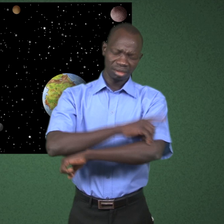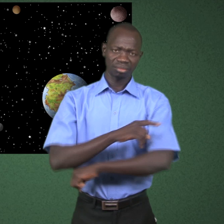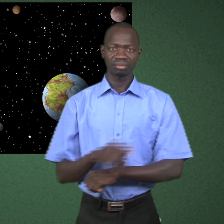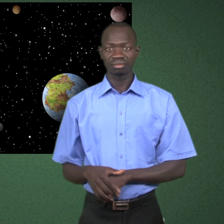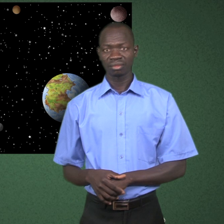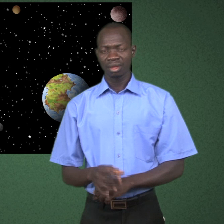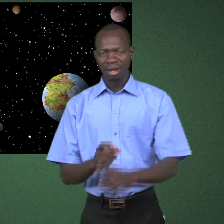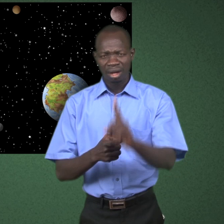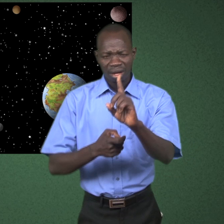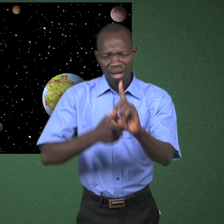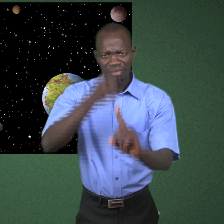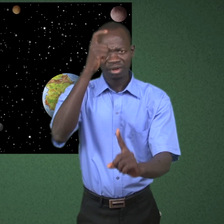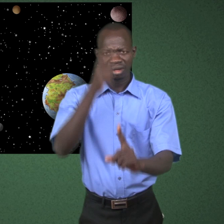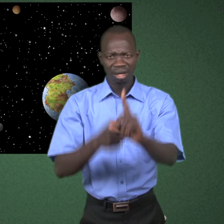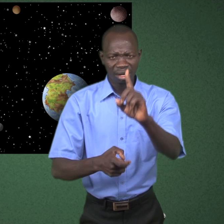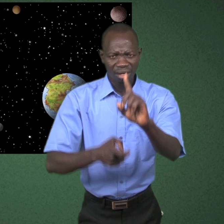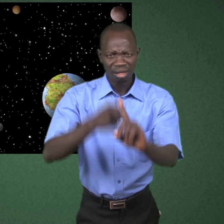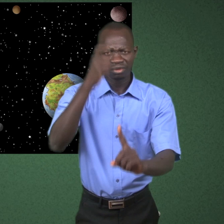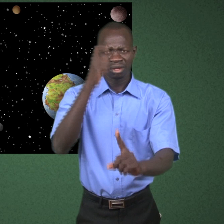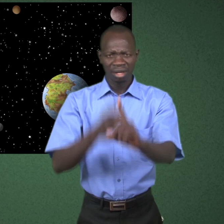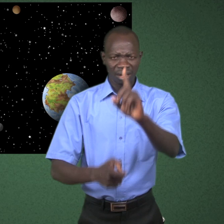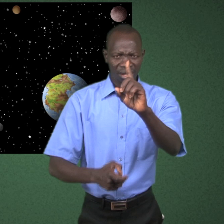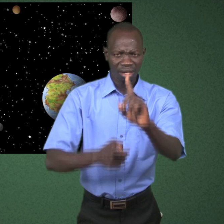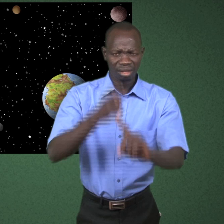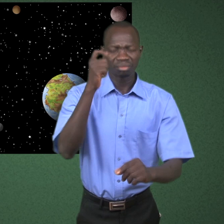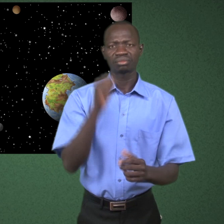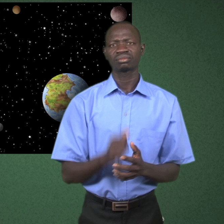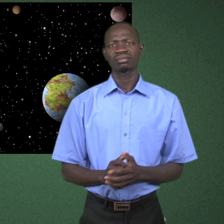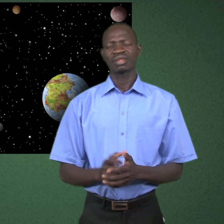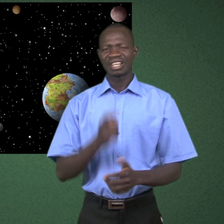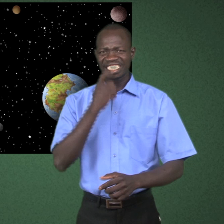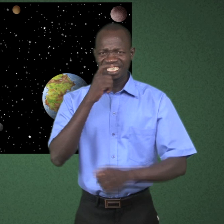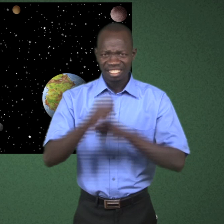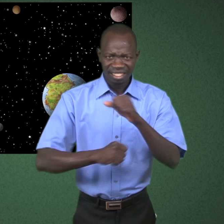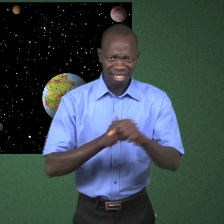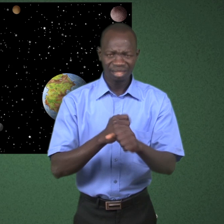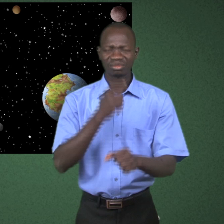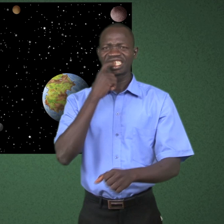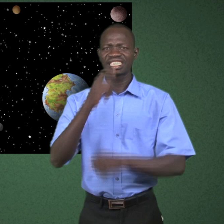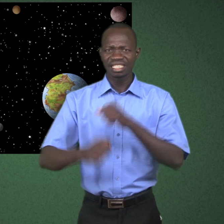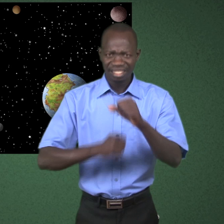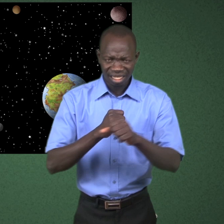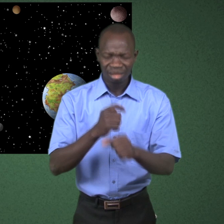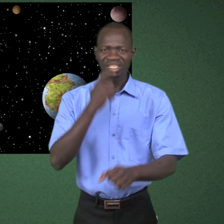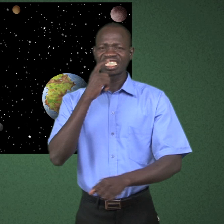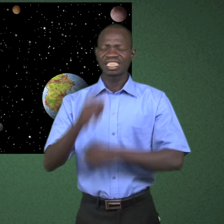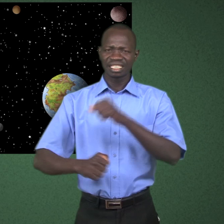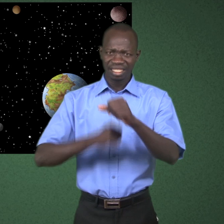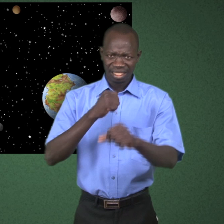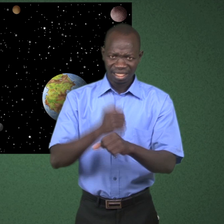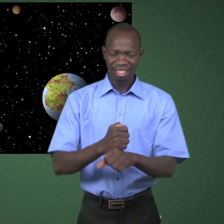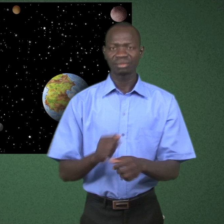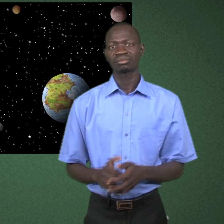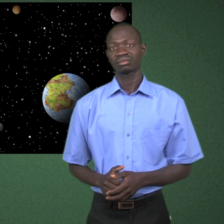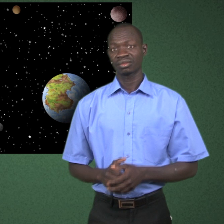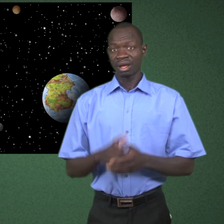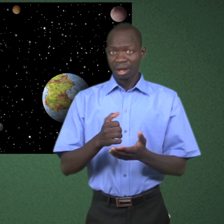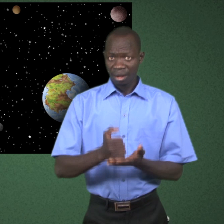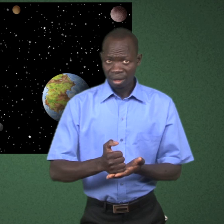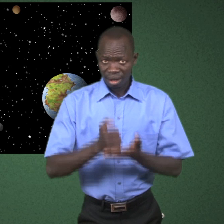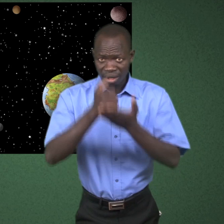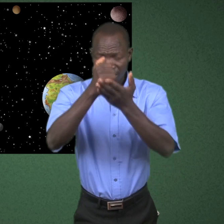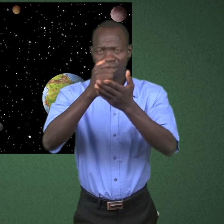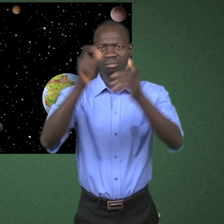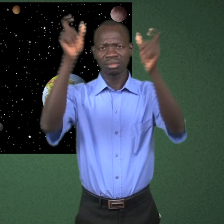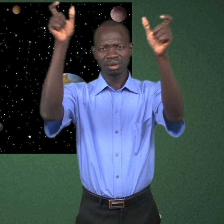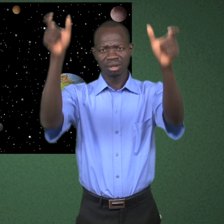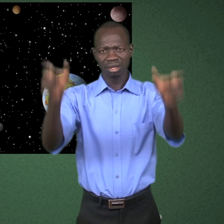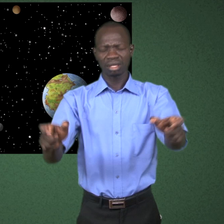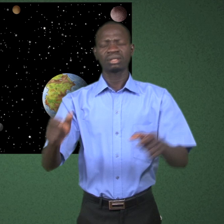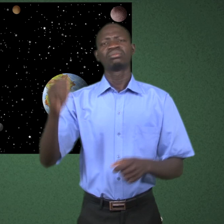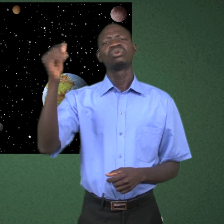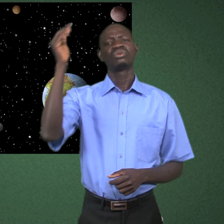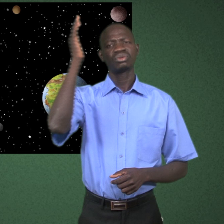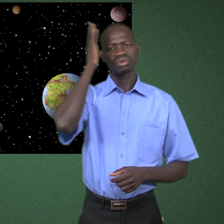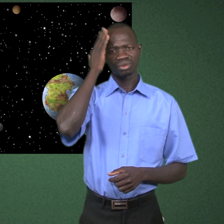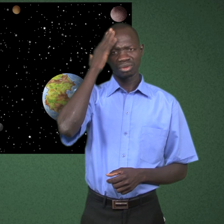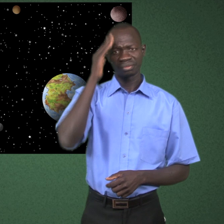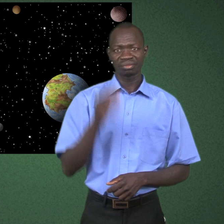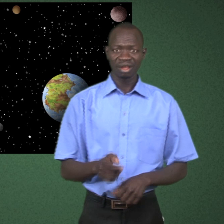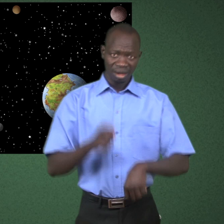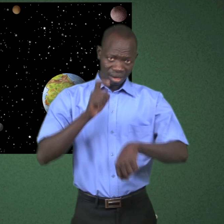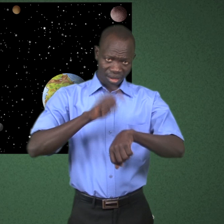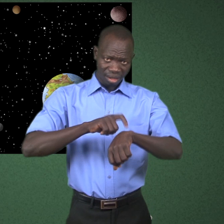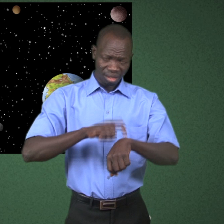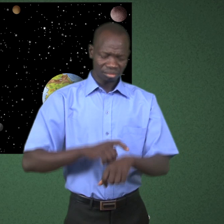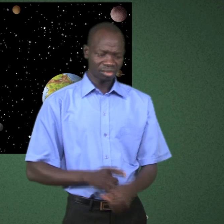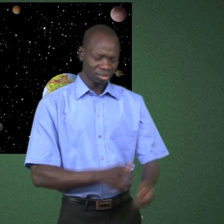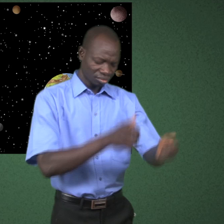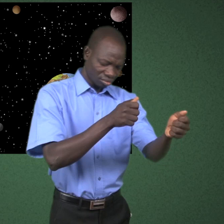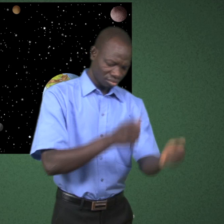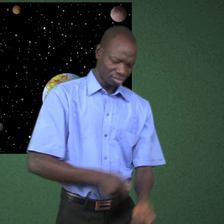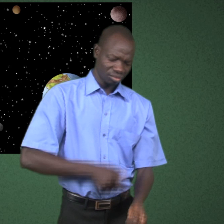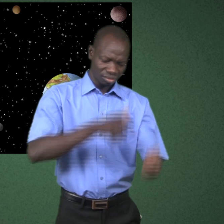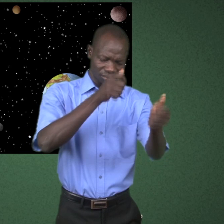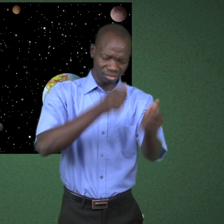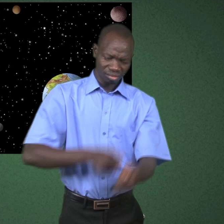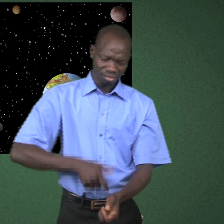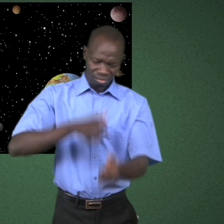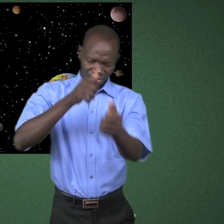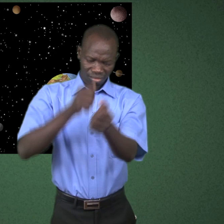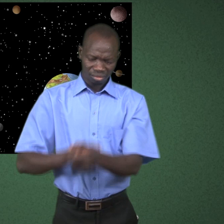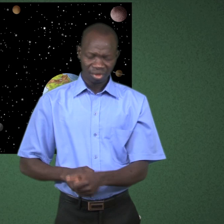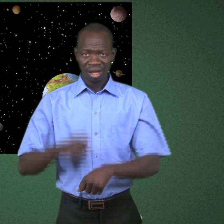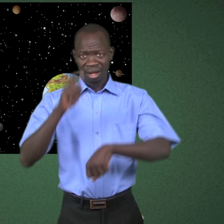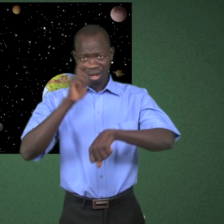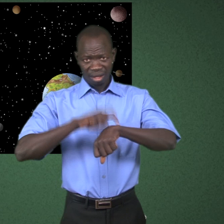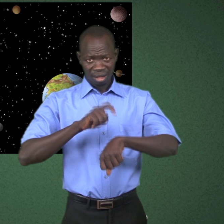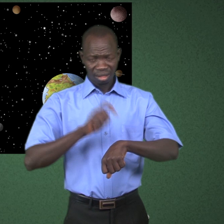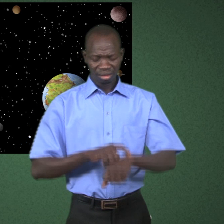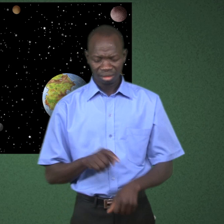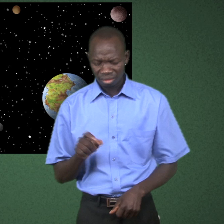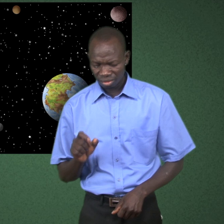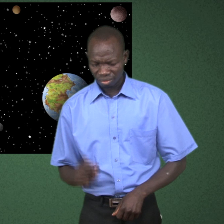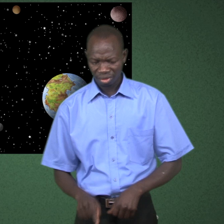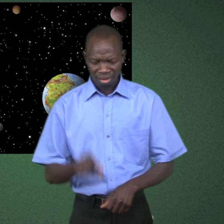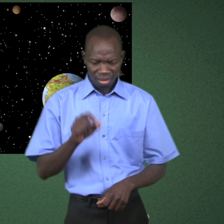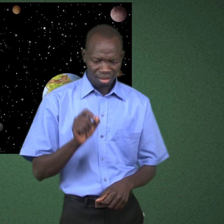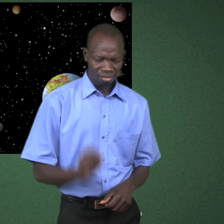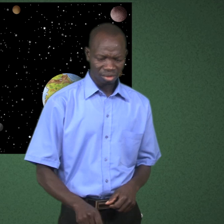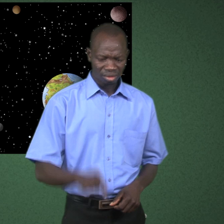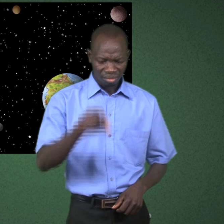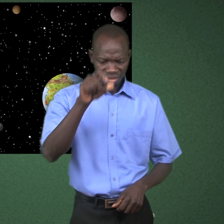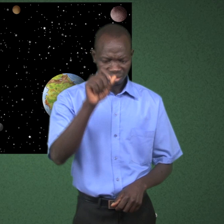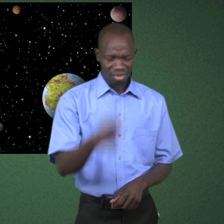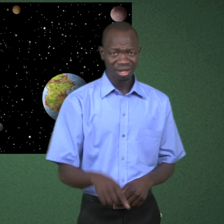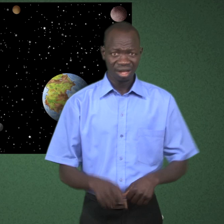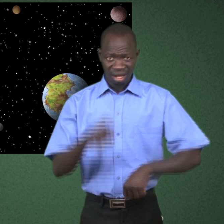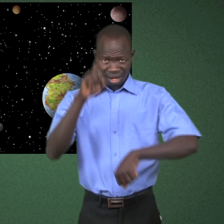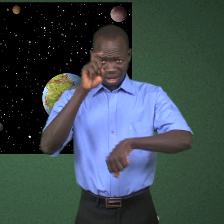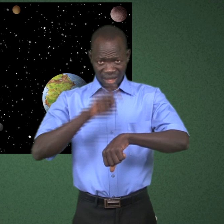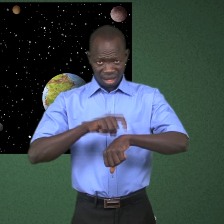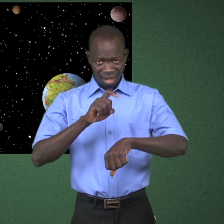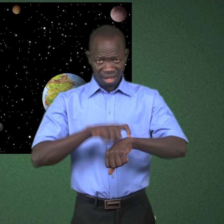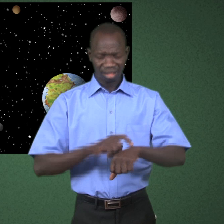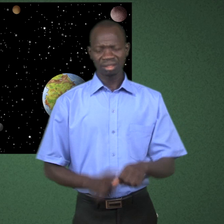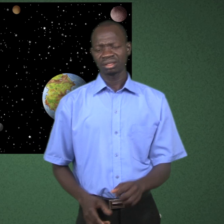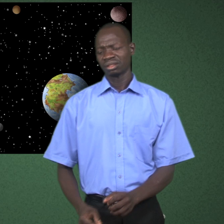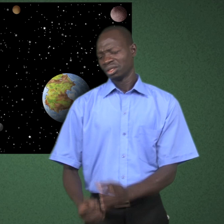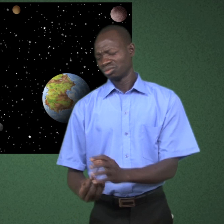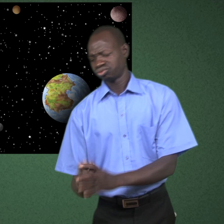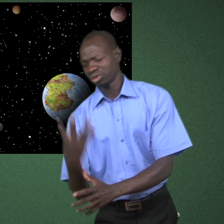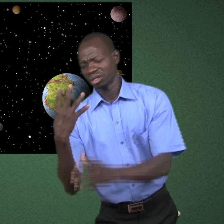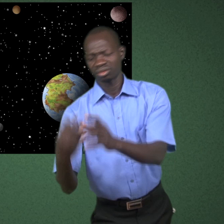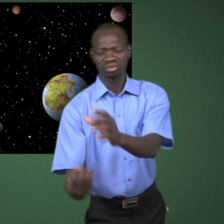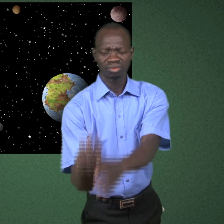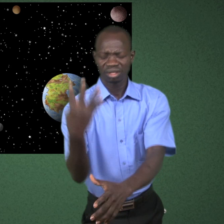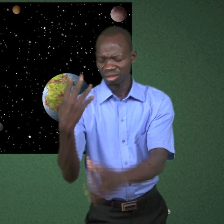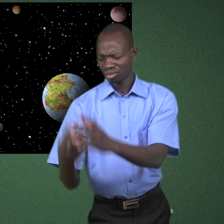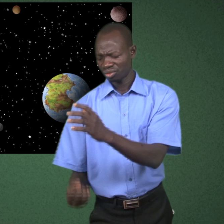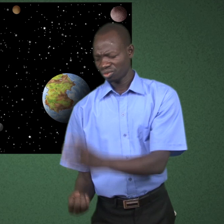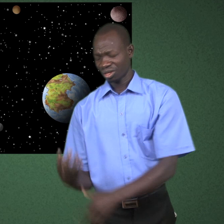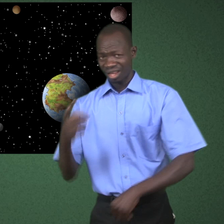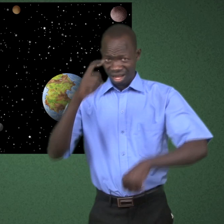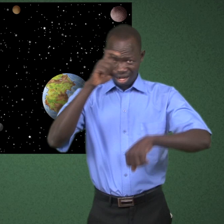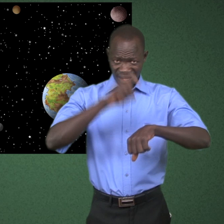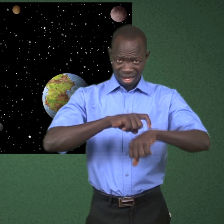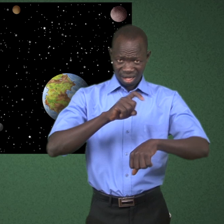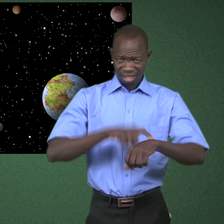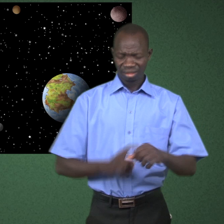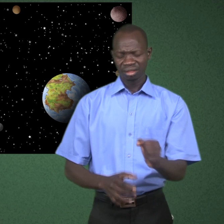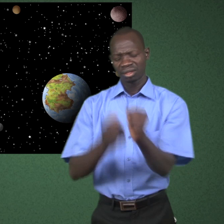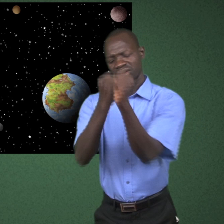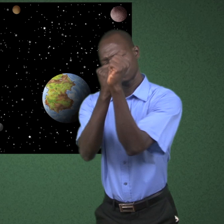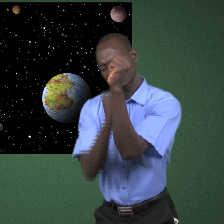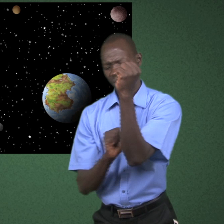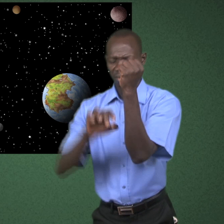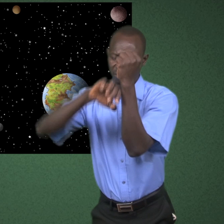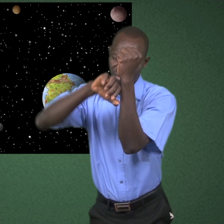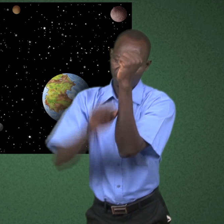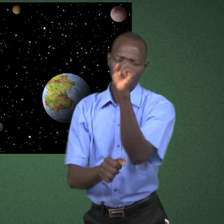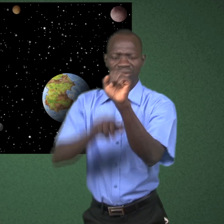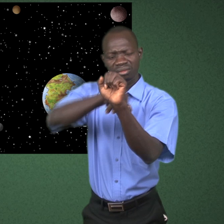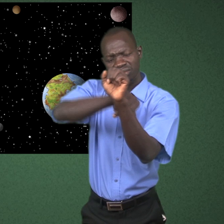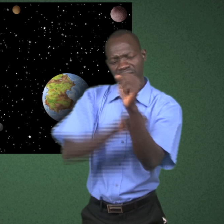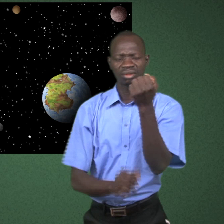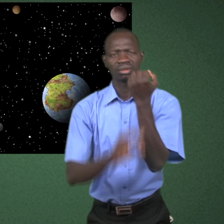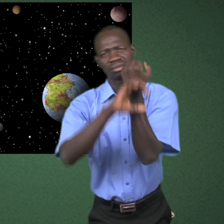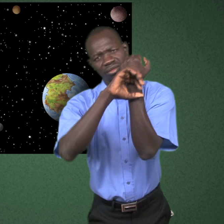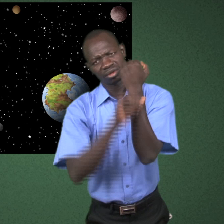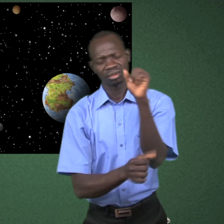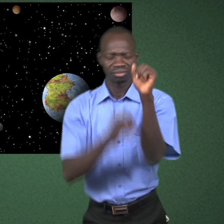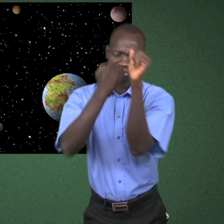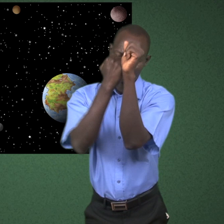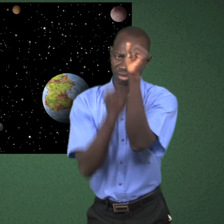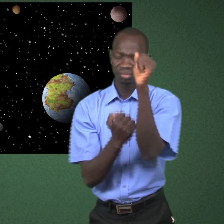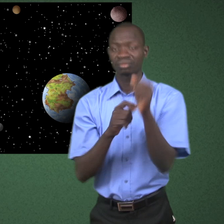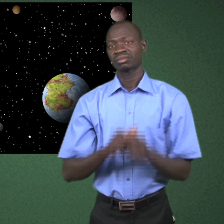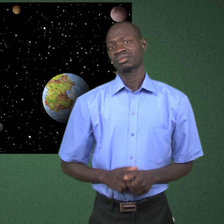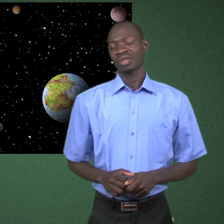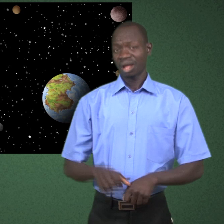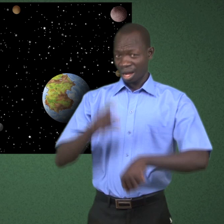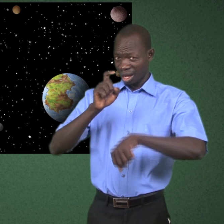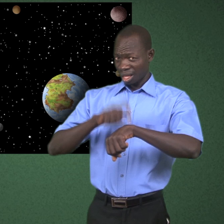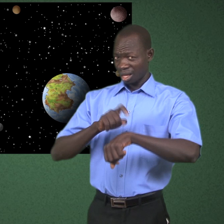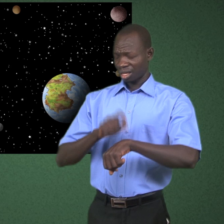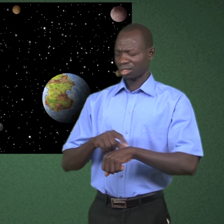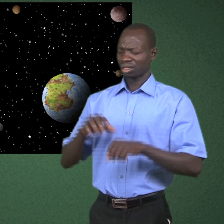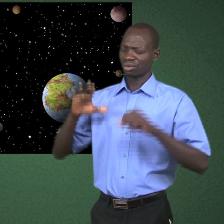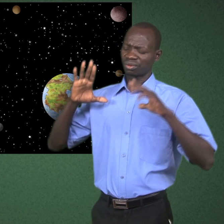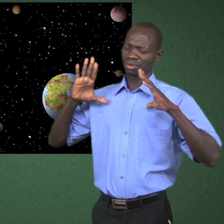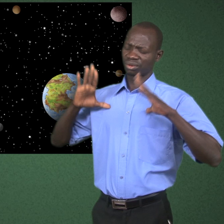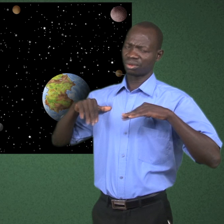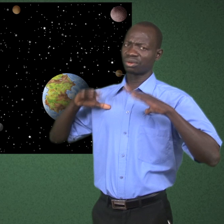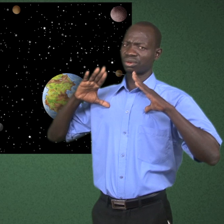God set these lights in the expanse of the sky to shine upon the earth, to preside over the day and the night, and to separate the light from the darkness.